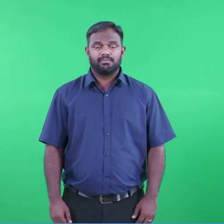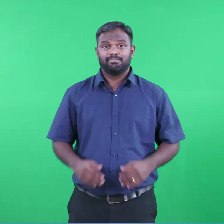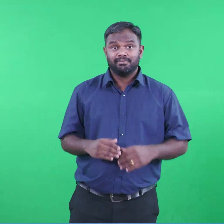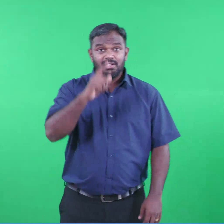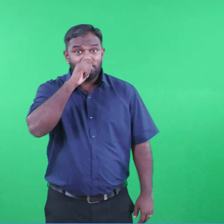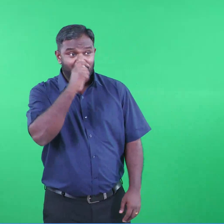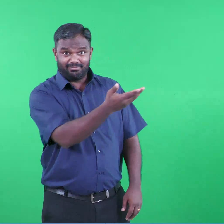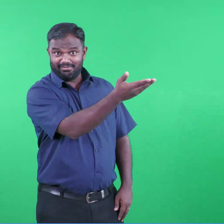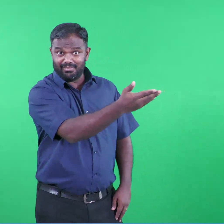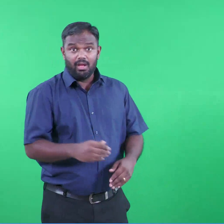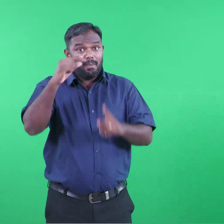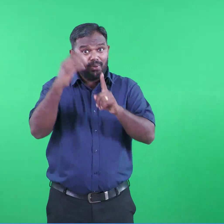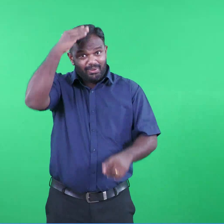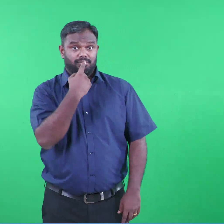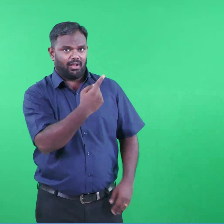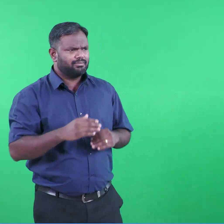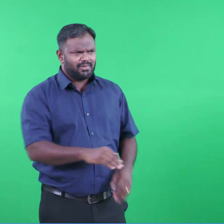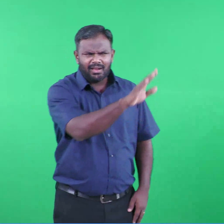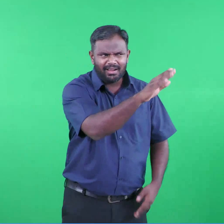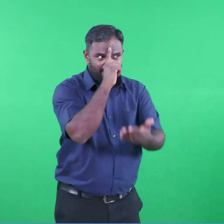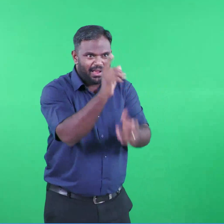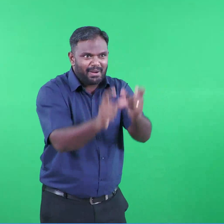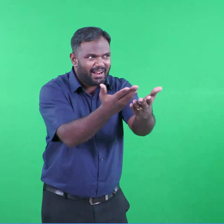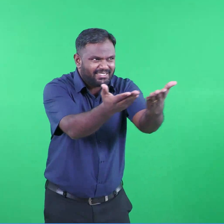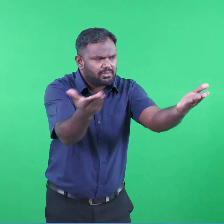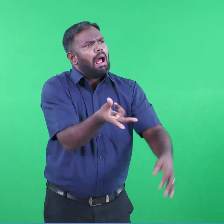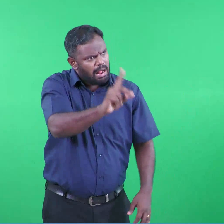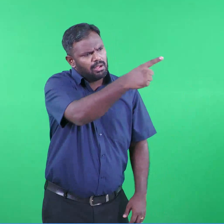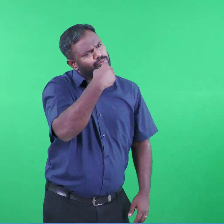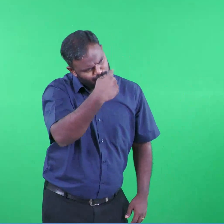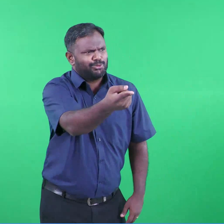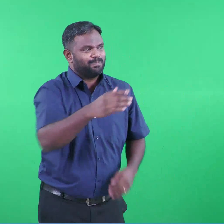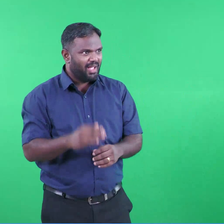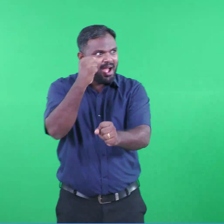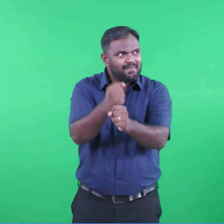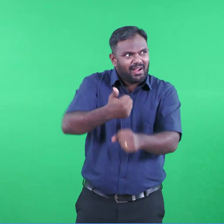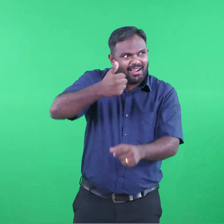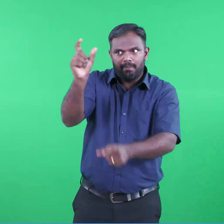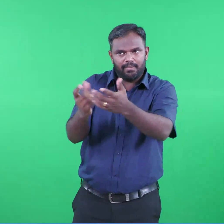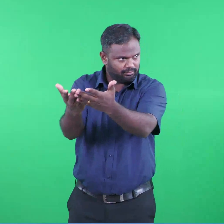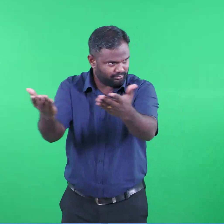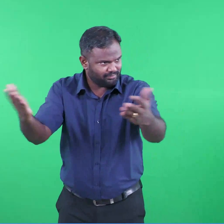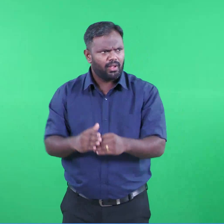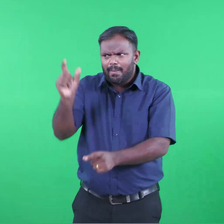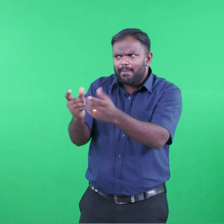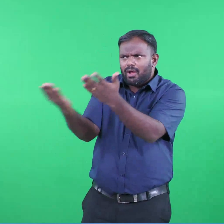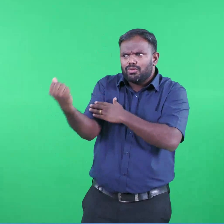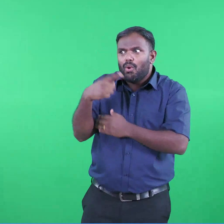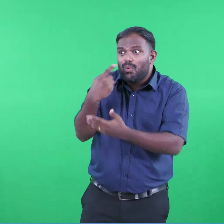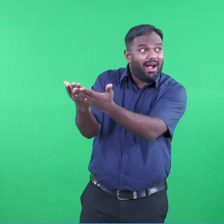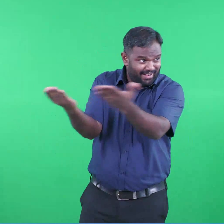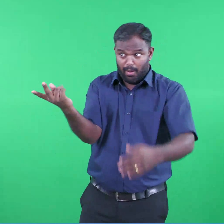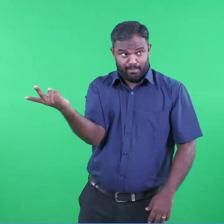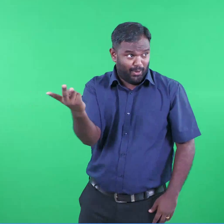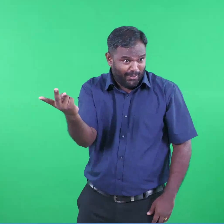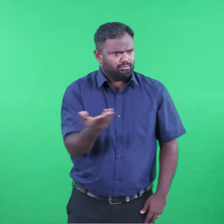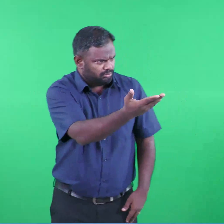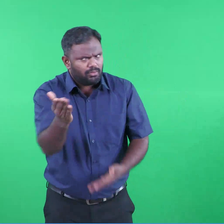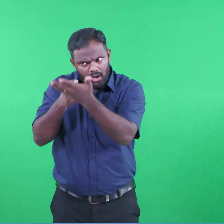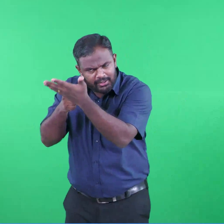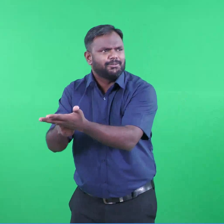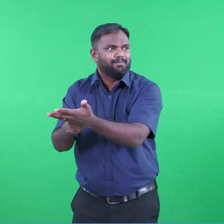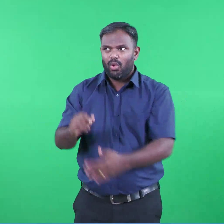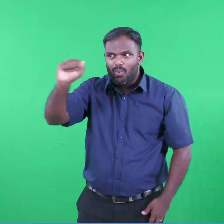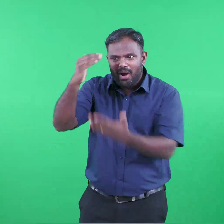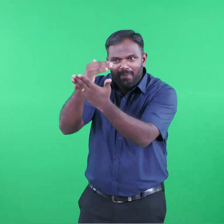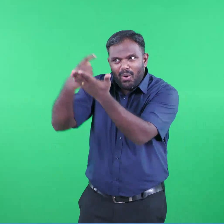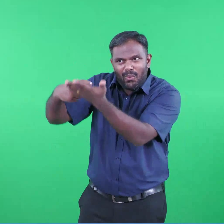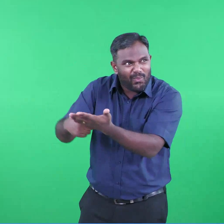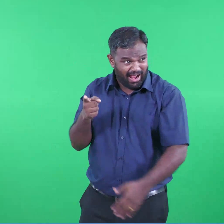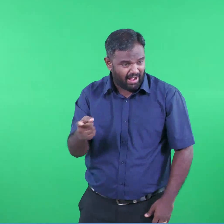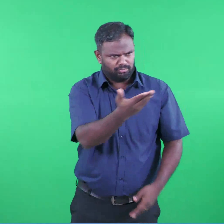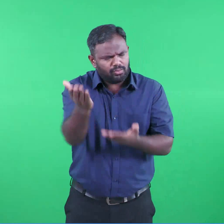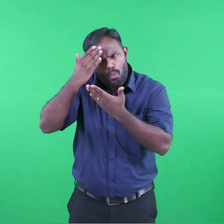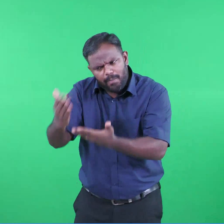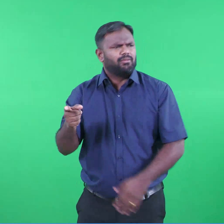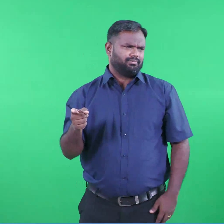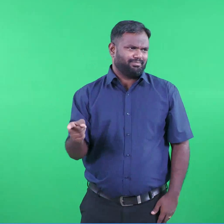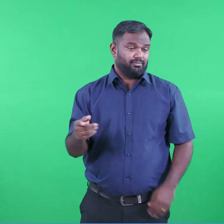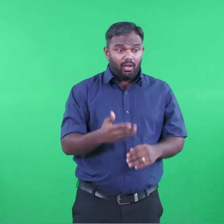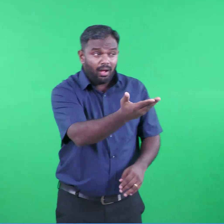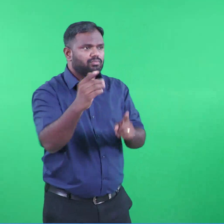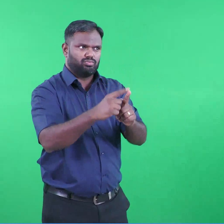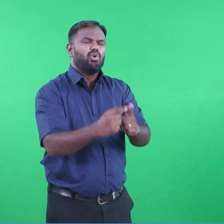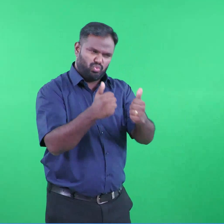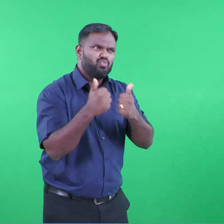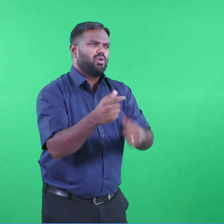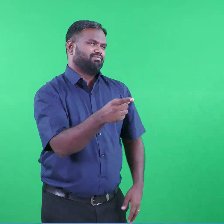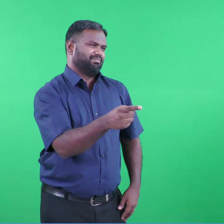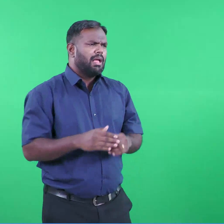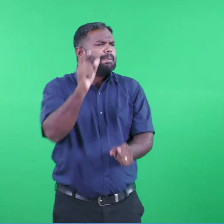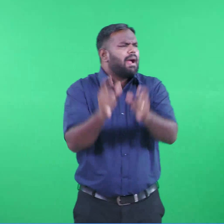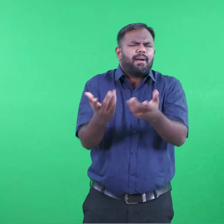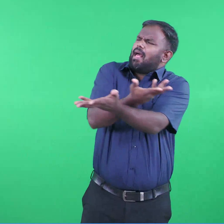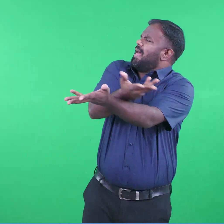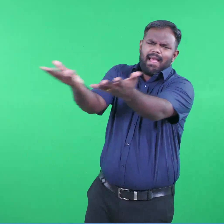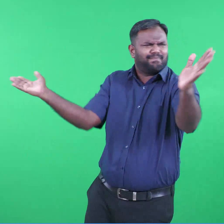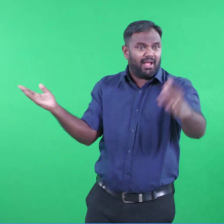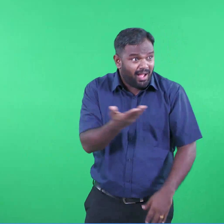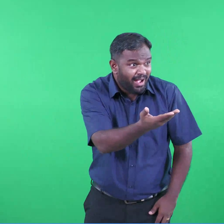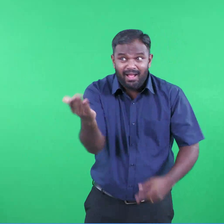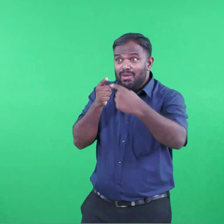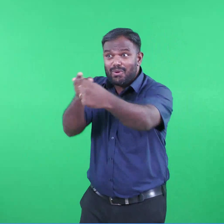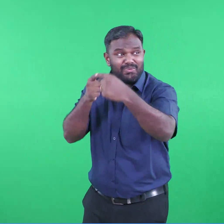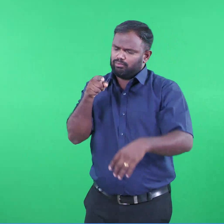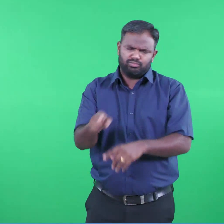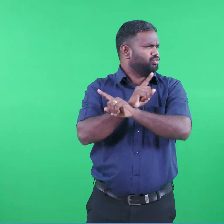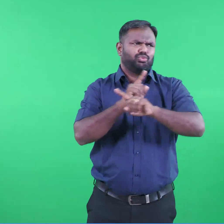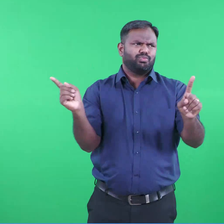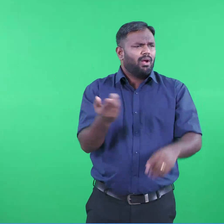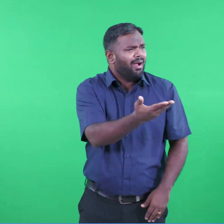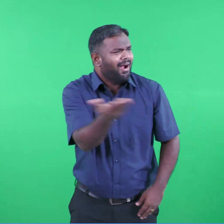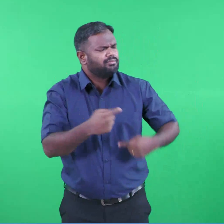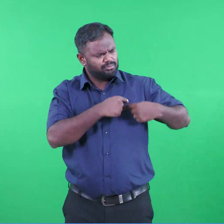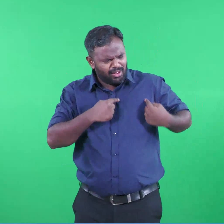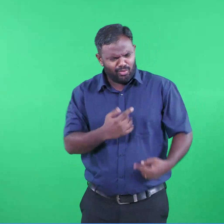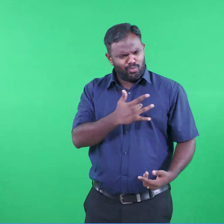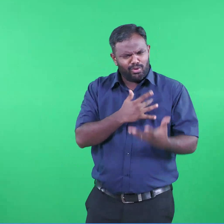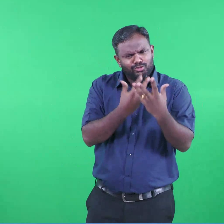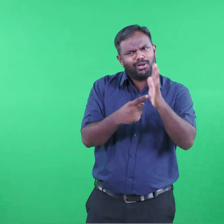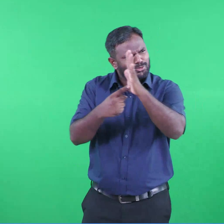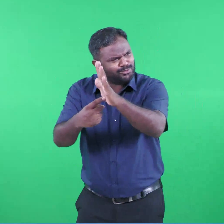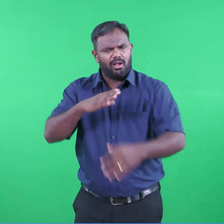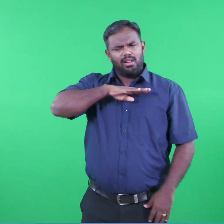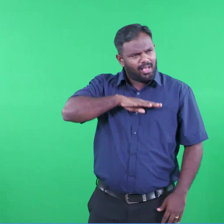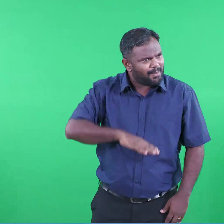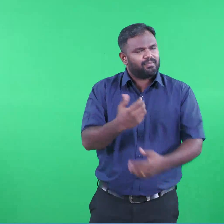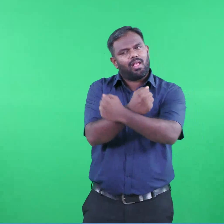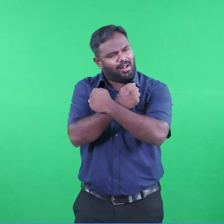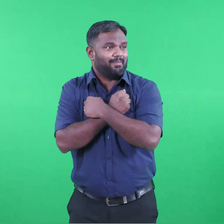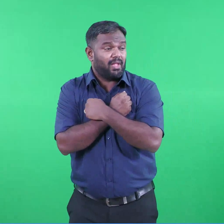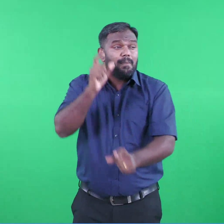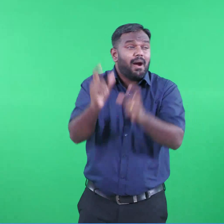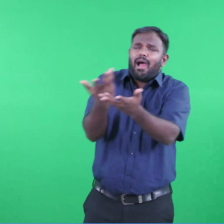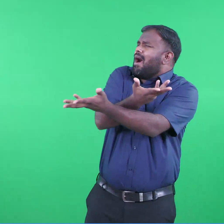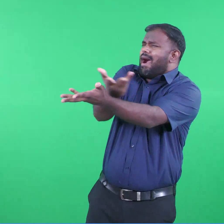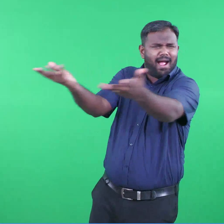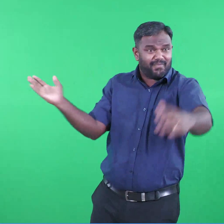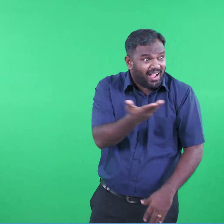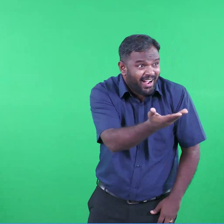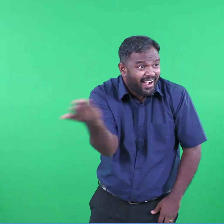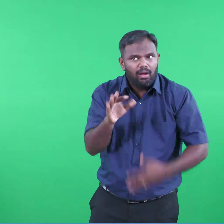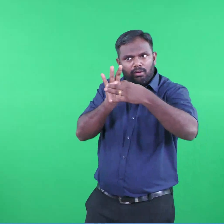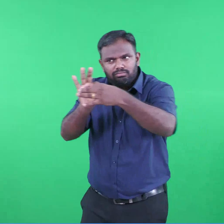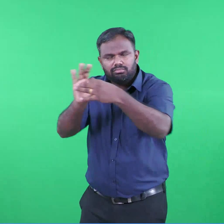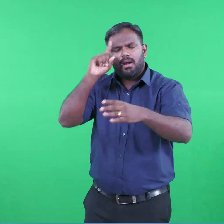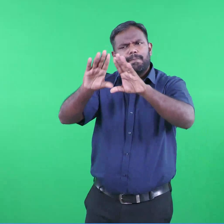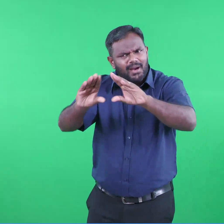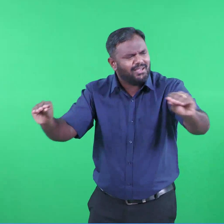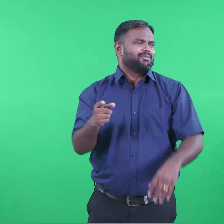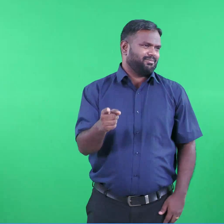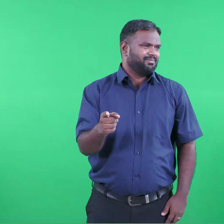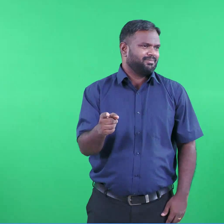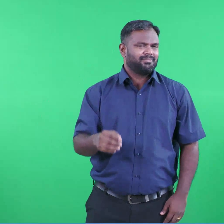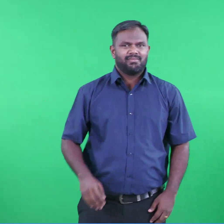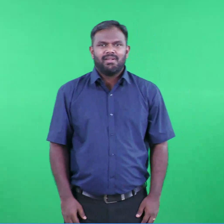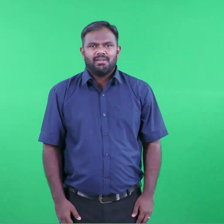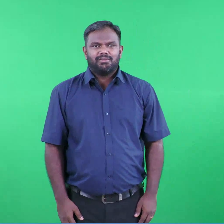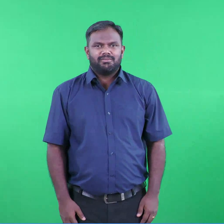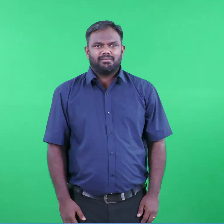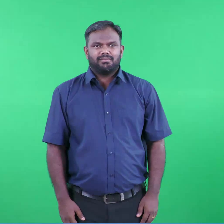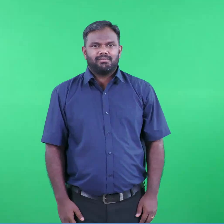Remind the believers to submit to rulers and authorities, to be obedient and ready for every good work, to malign no one, and to be peaceable and gentle, showing full consideration to everyone.